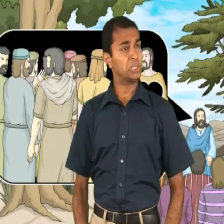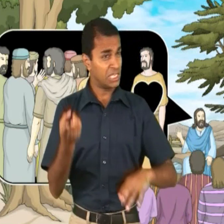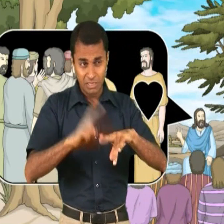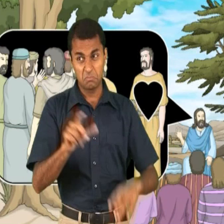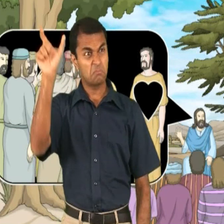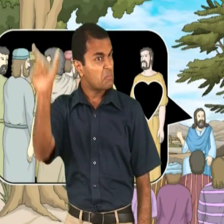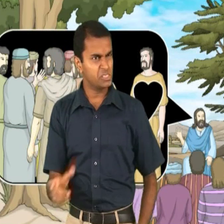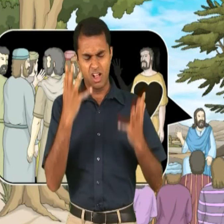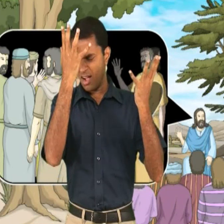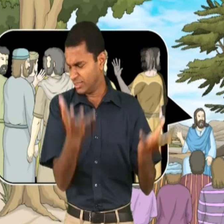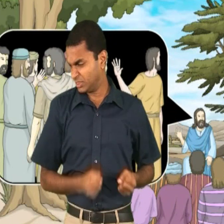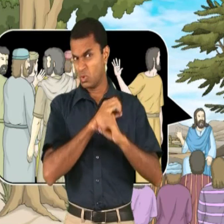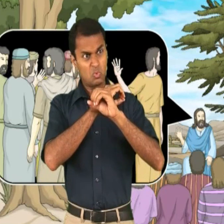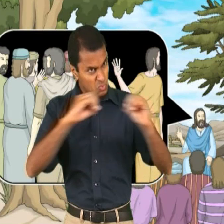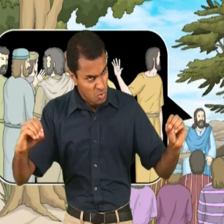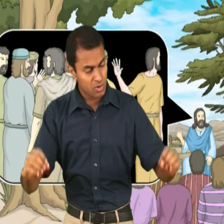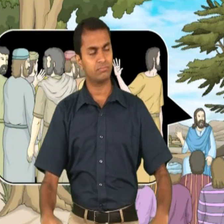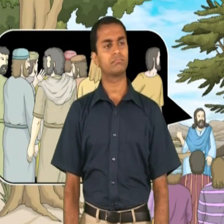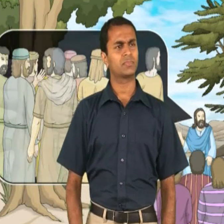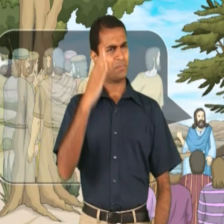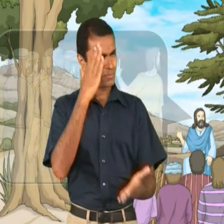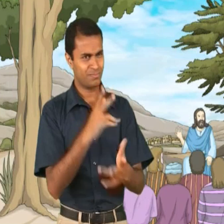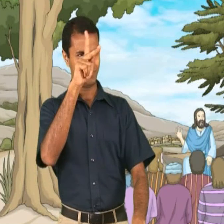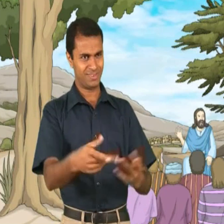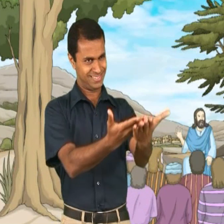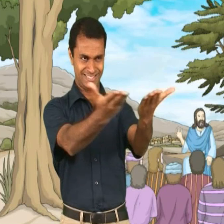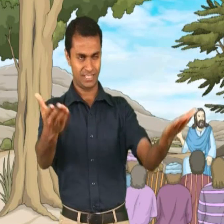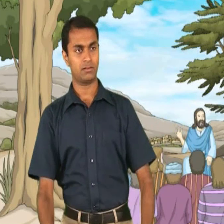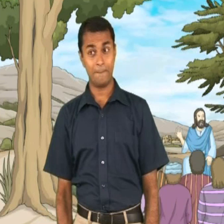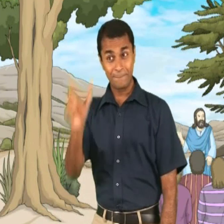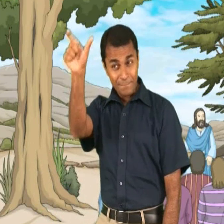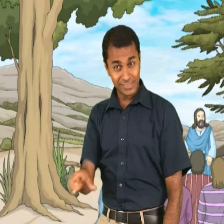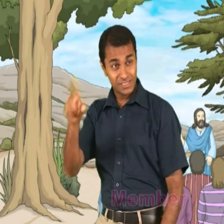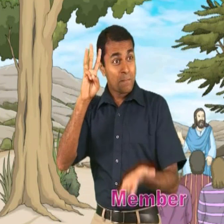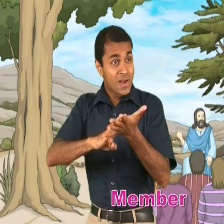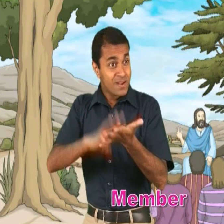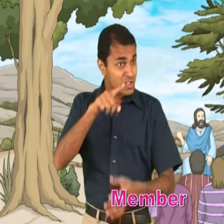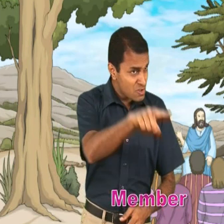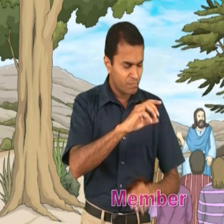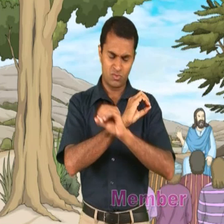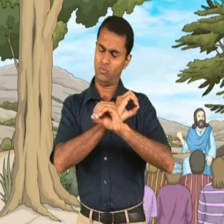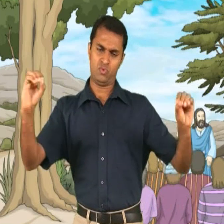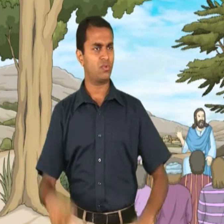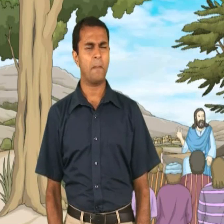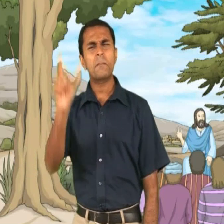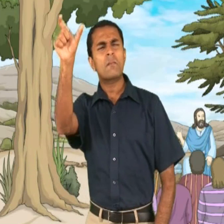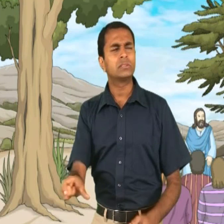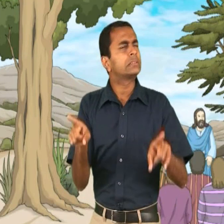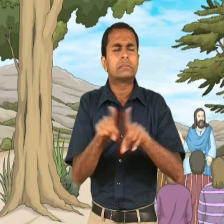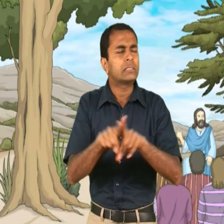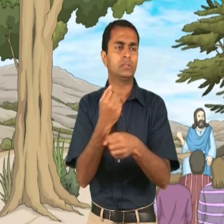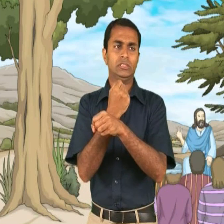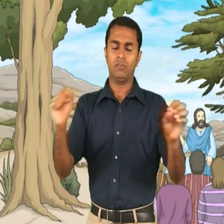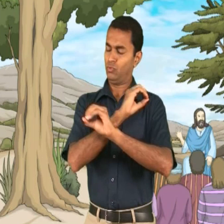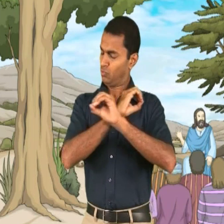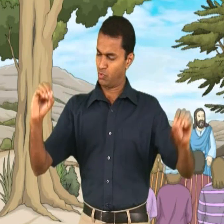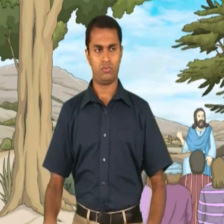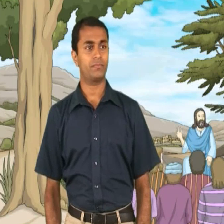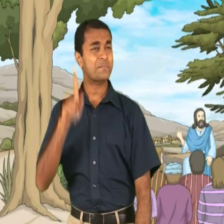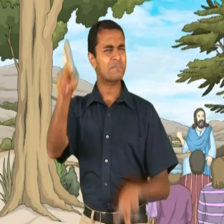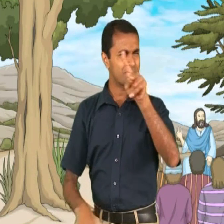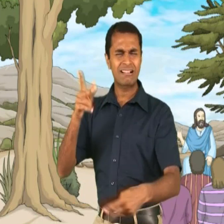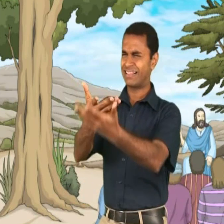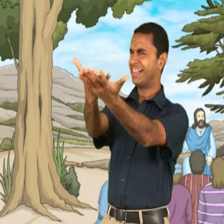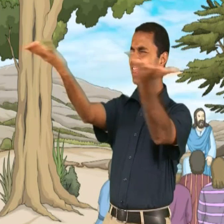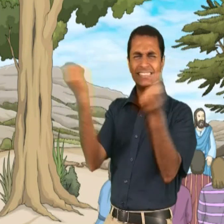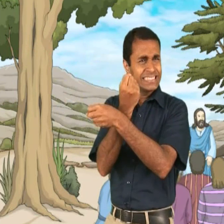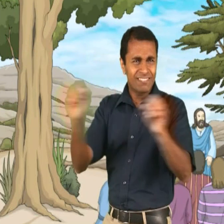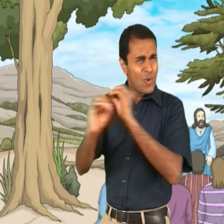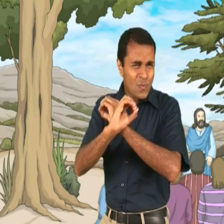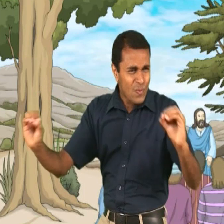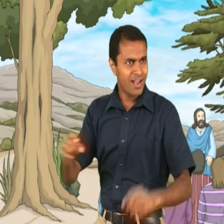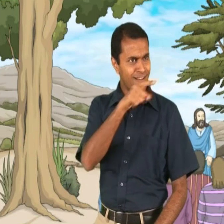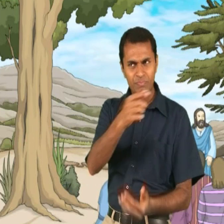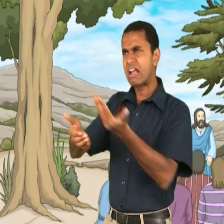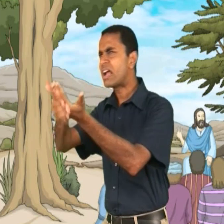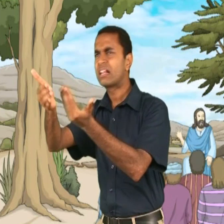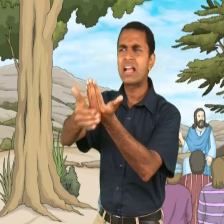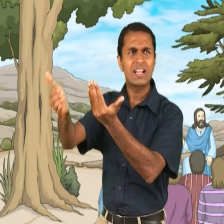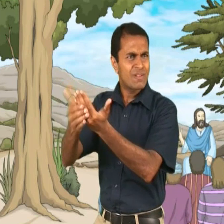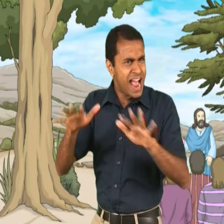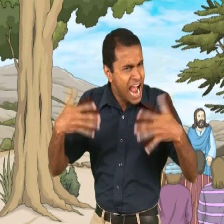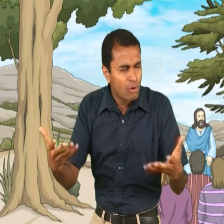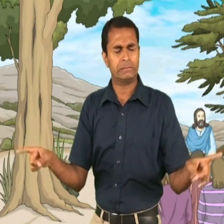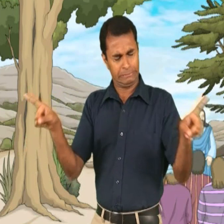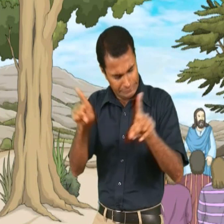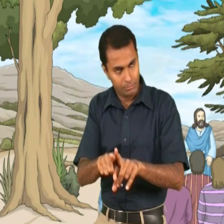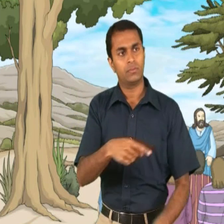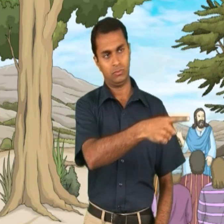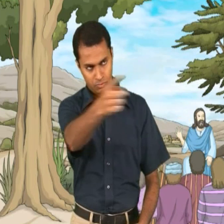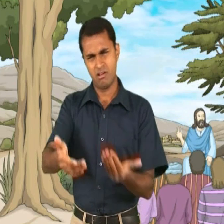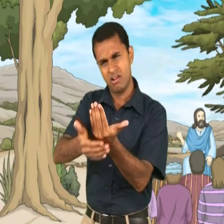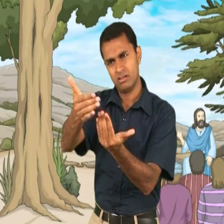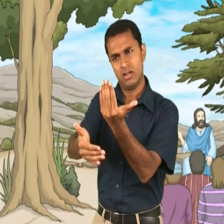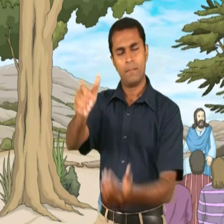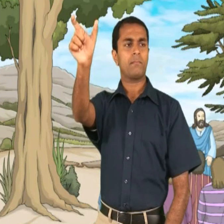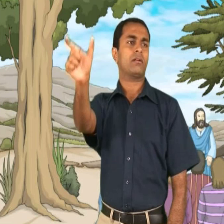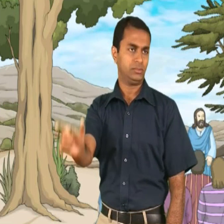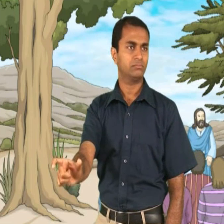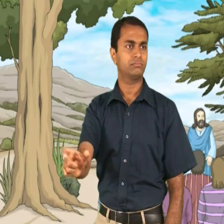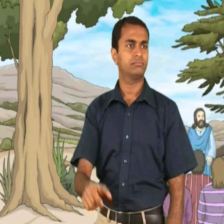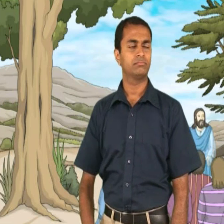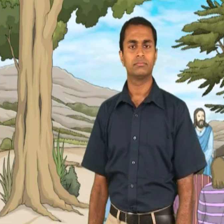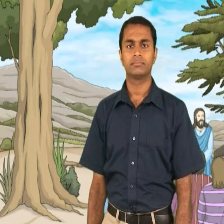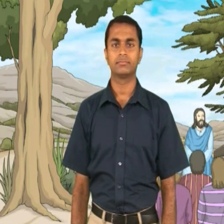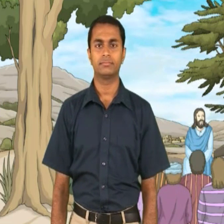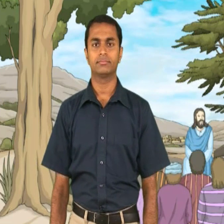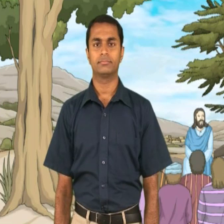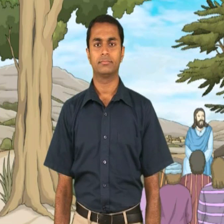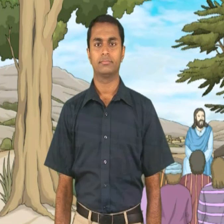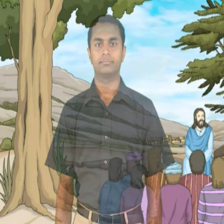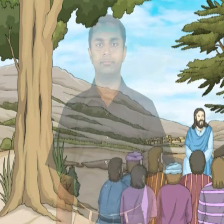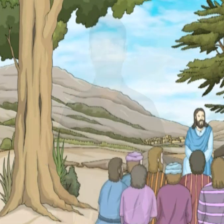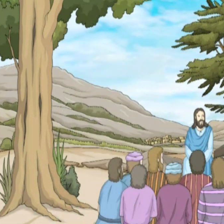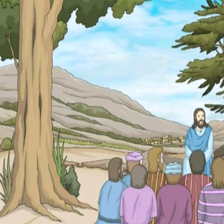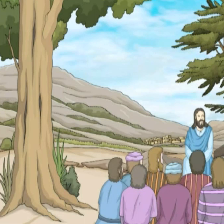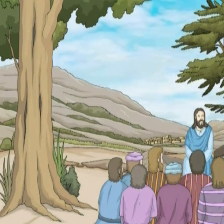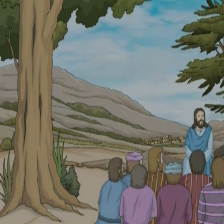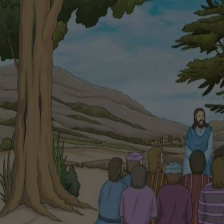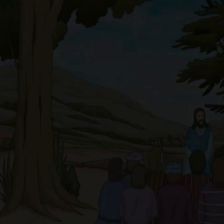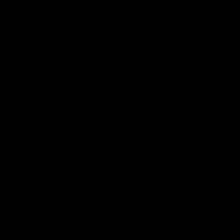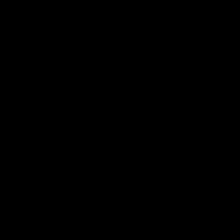And if he refuses to listen even to the church, regard him as you would a pagan or a tax collector.